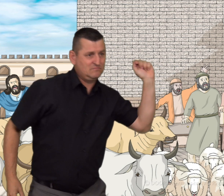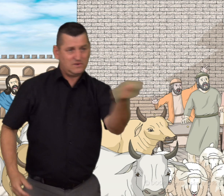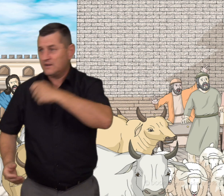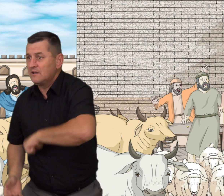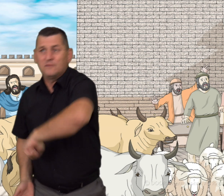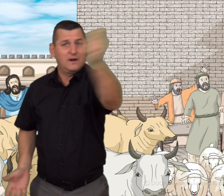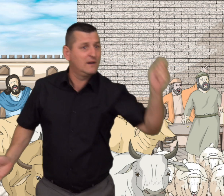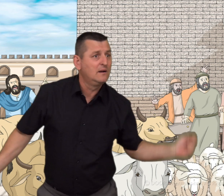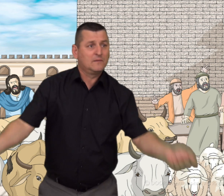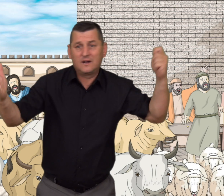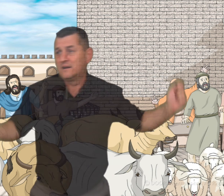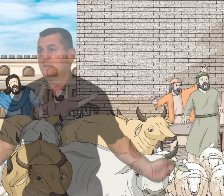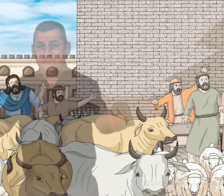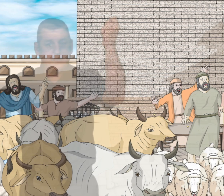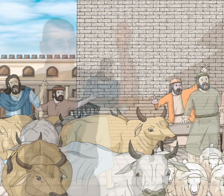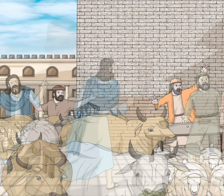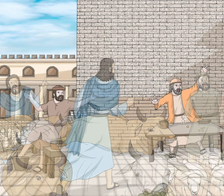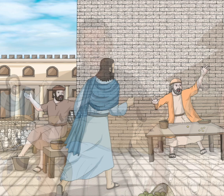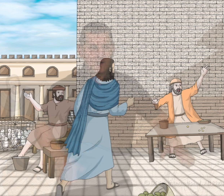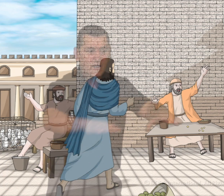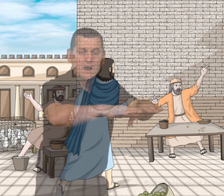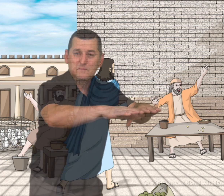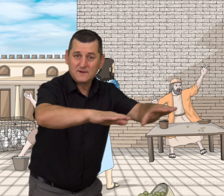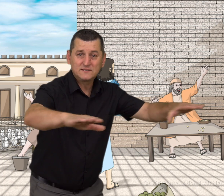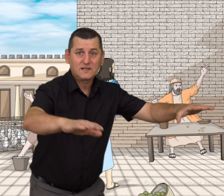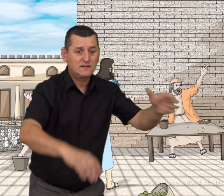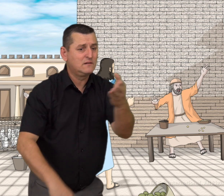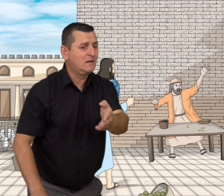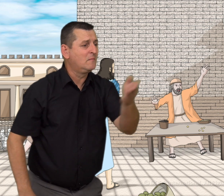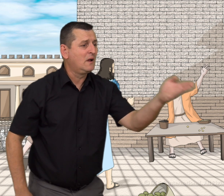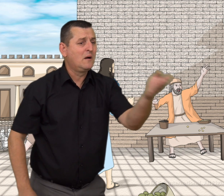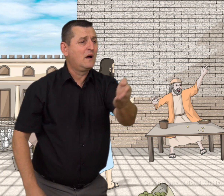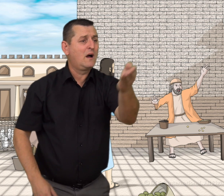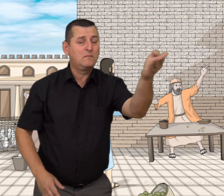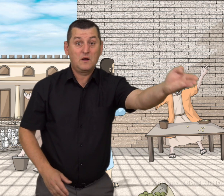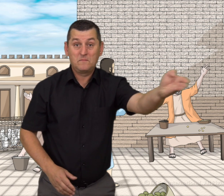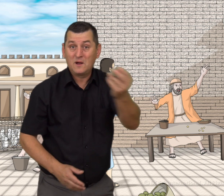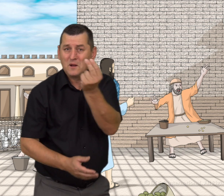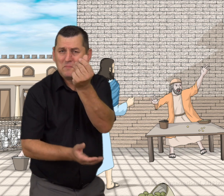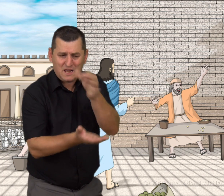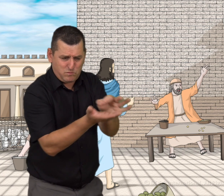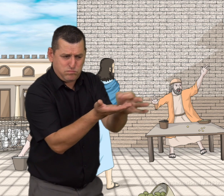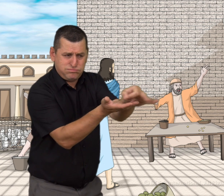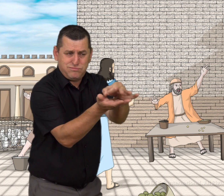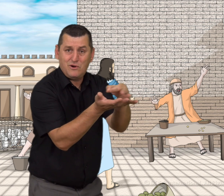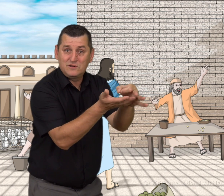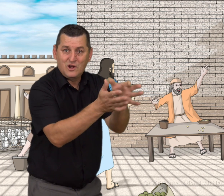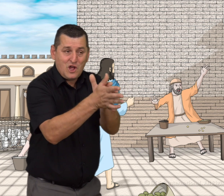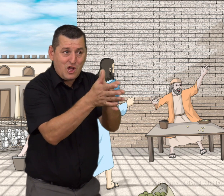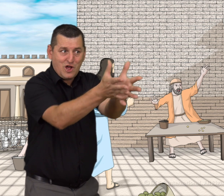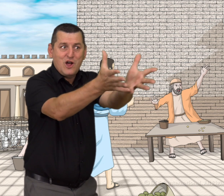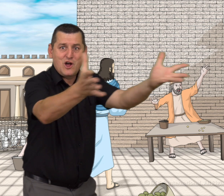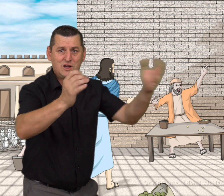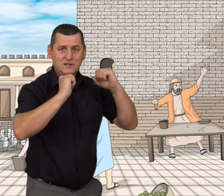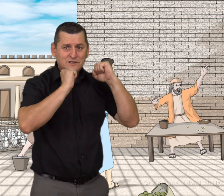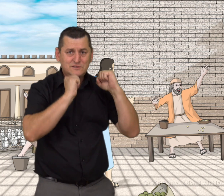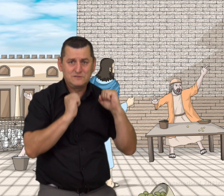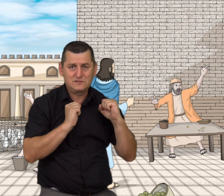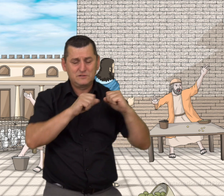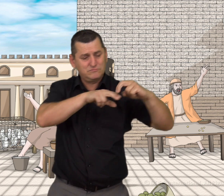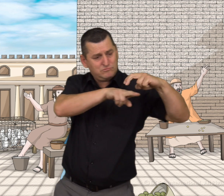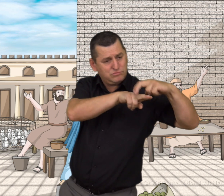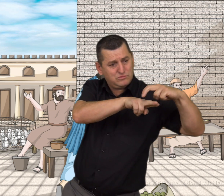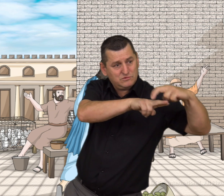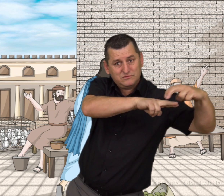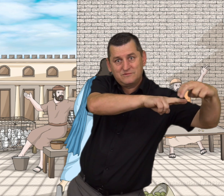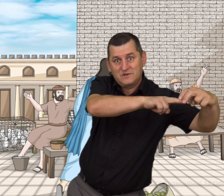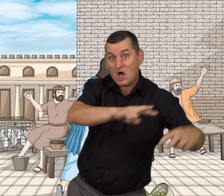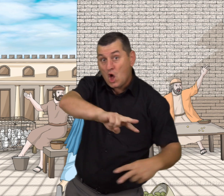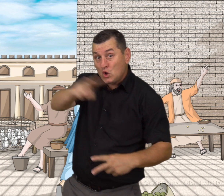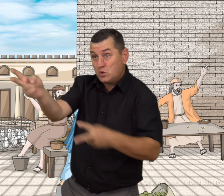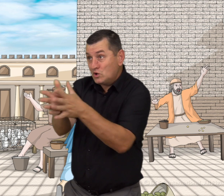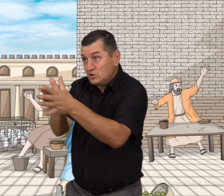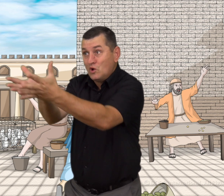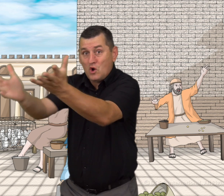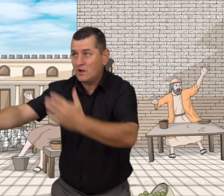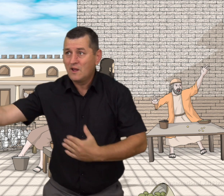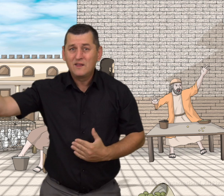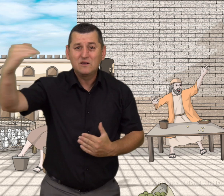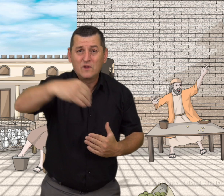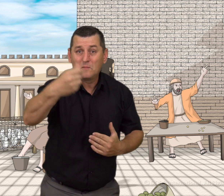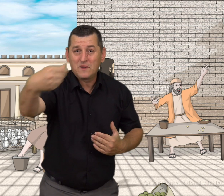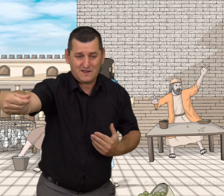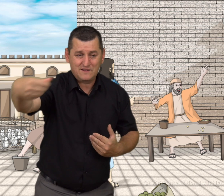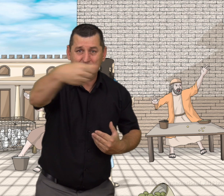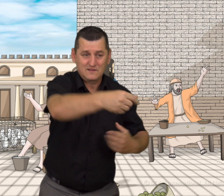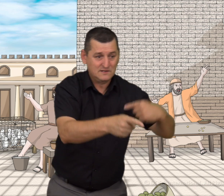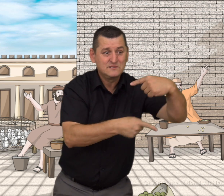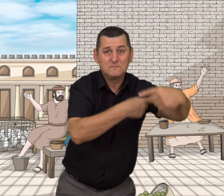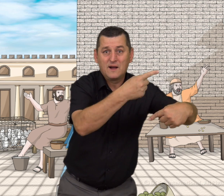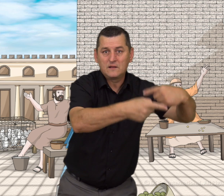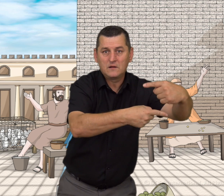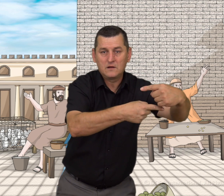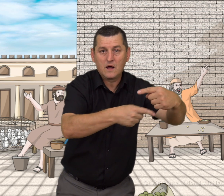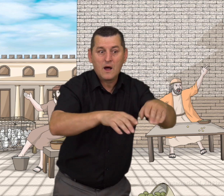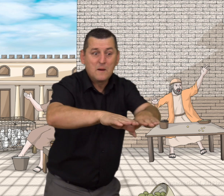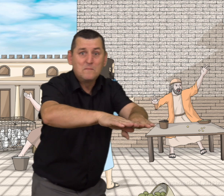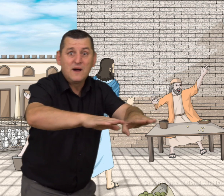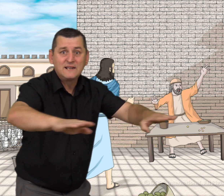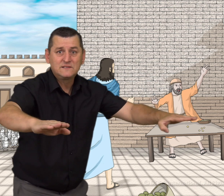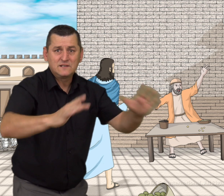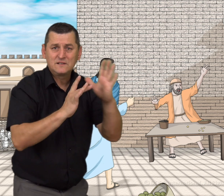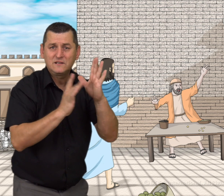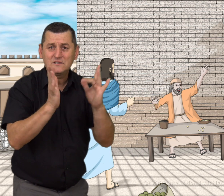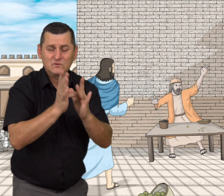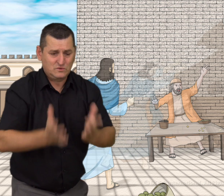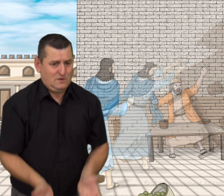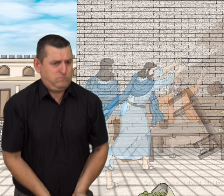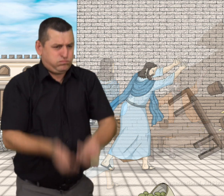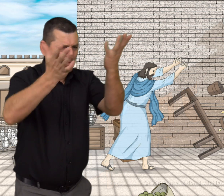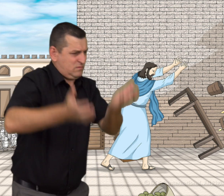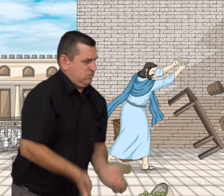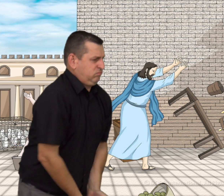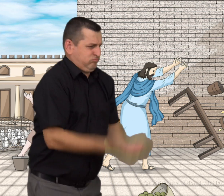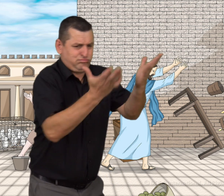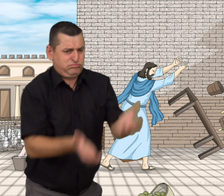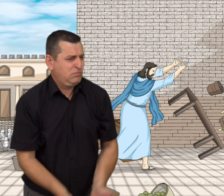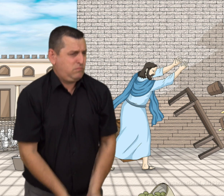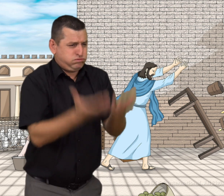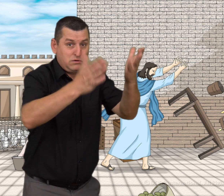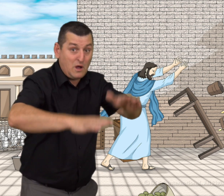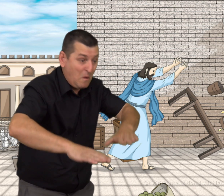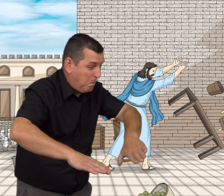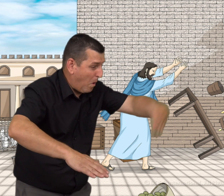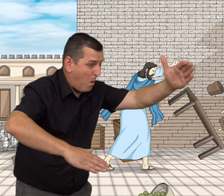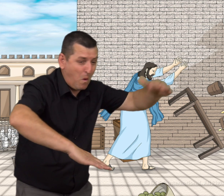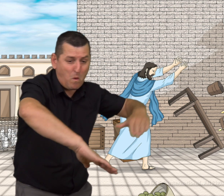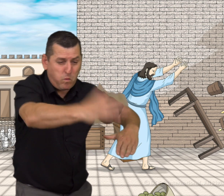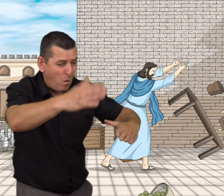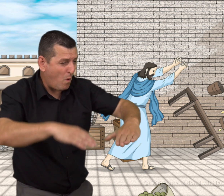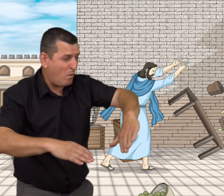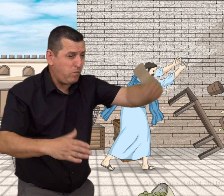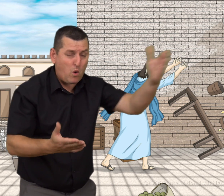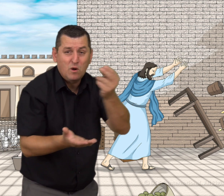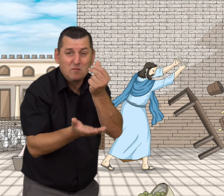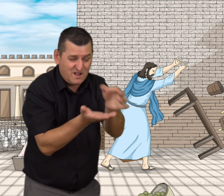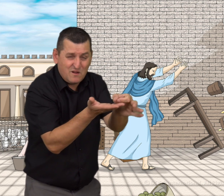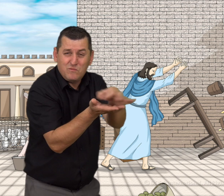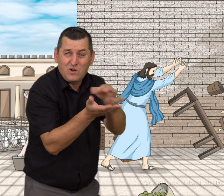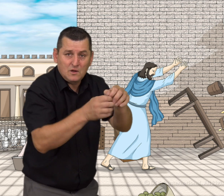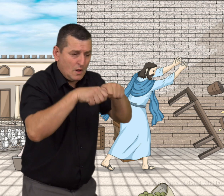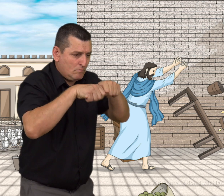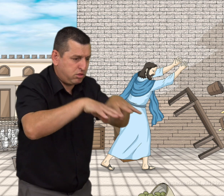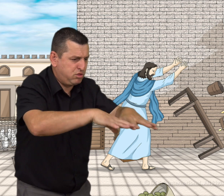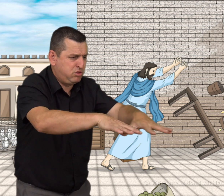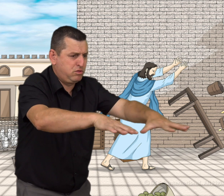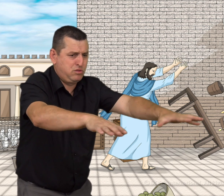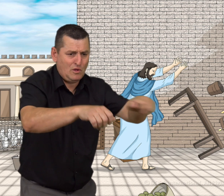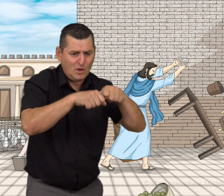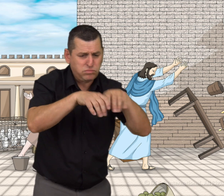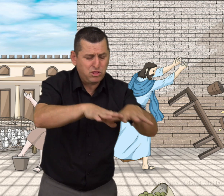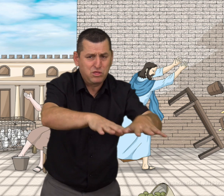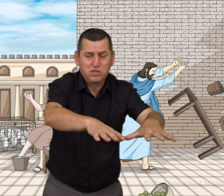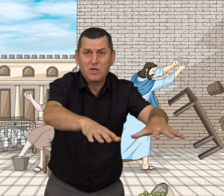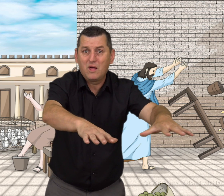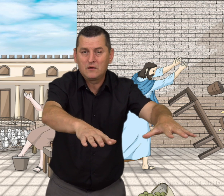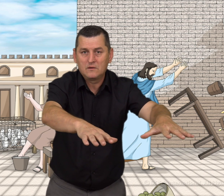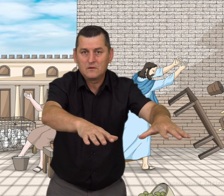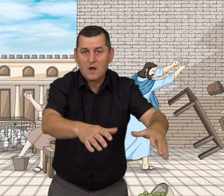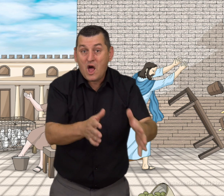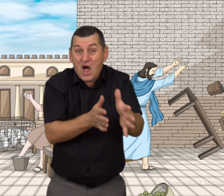He poured out the coins of the money changers and overturned their tables.